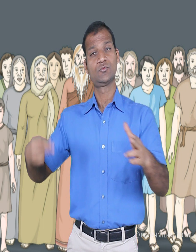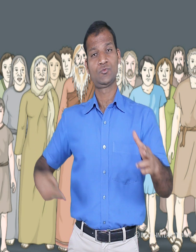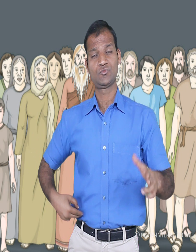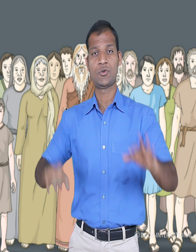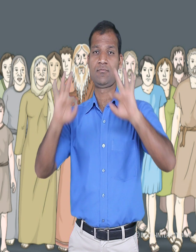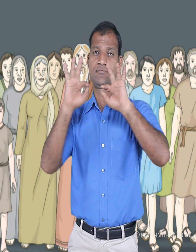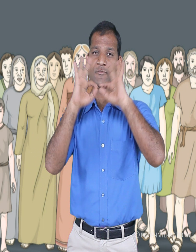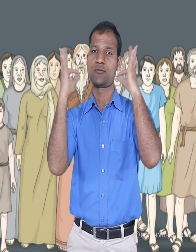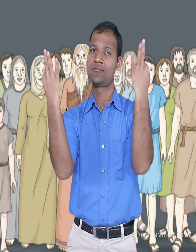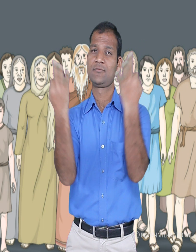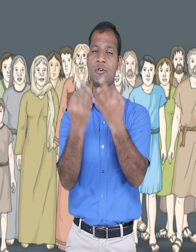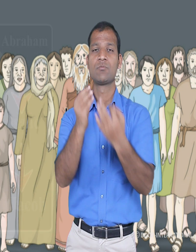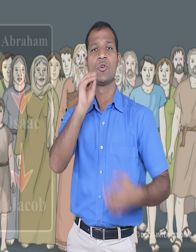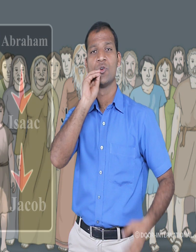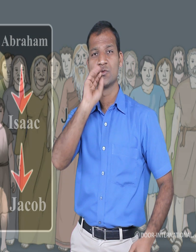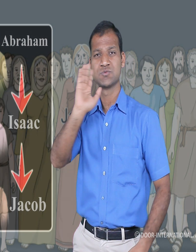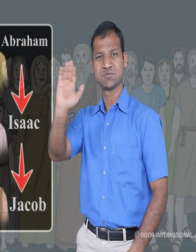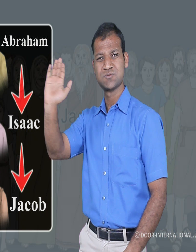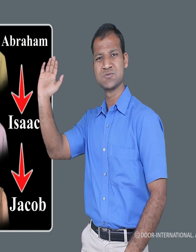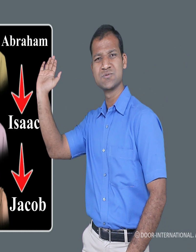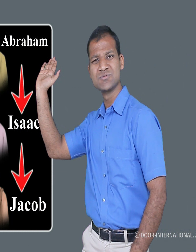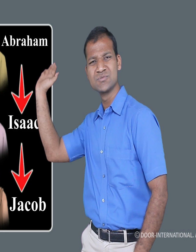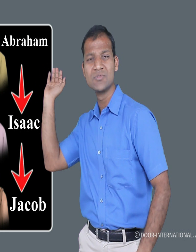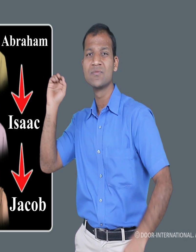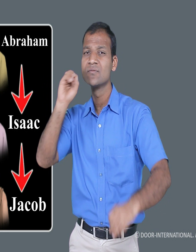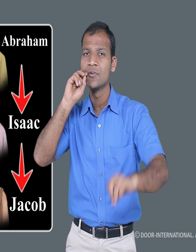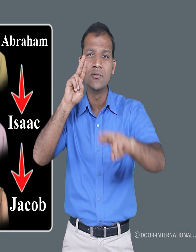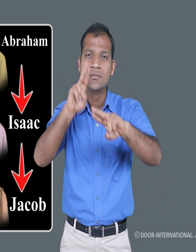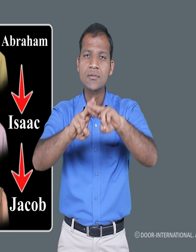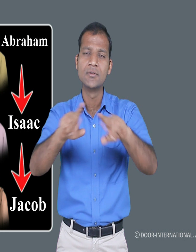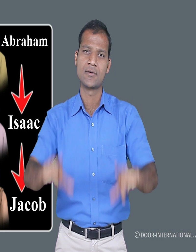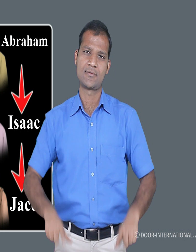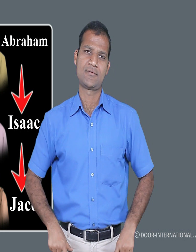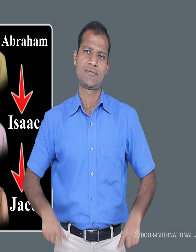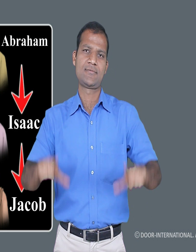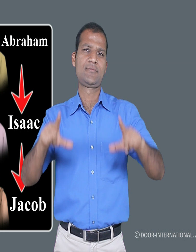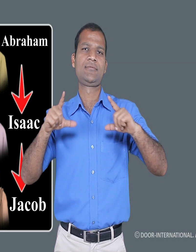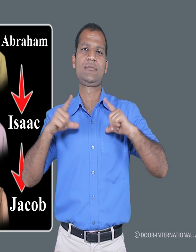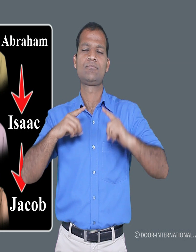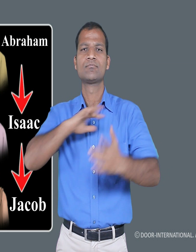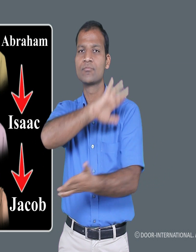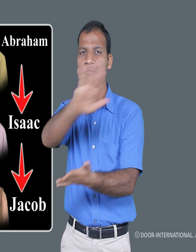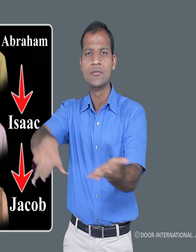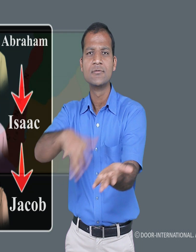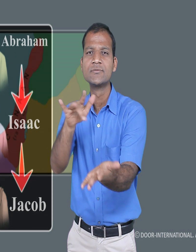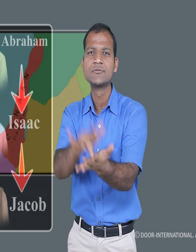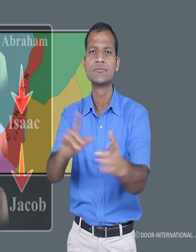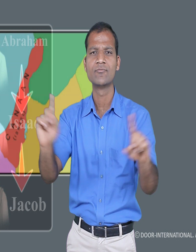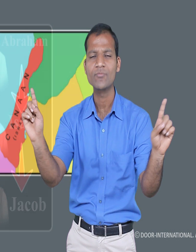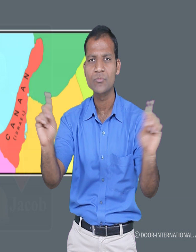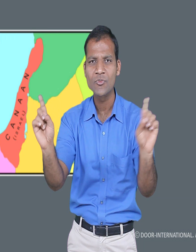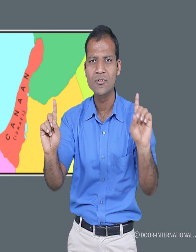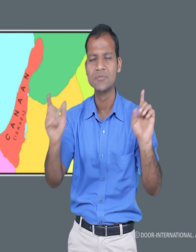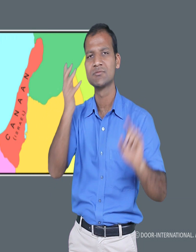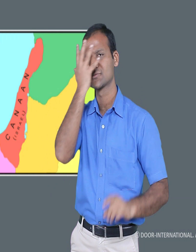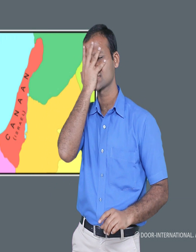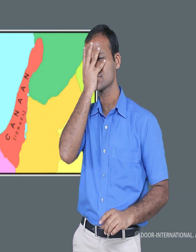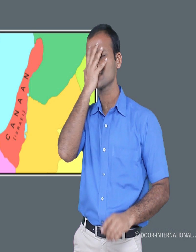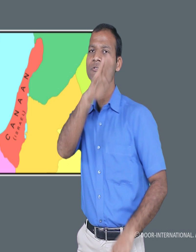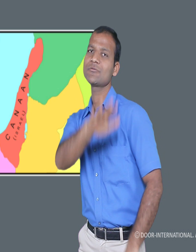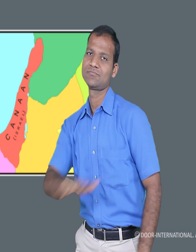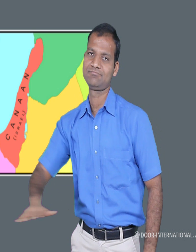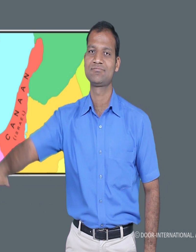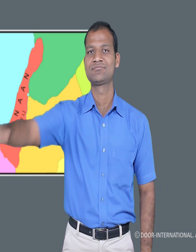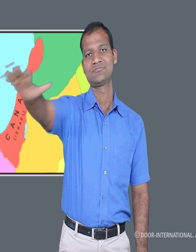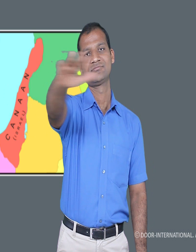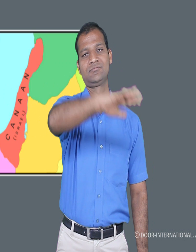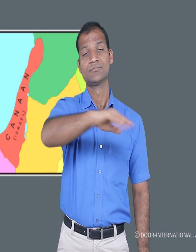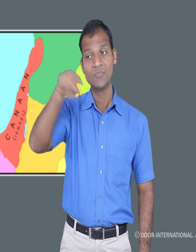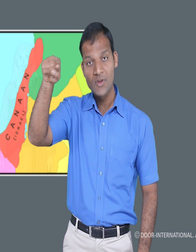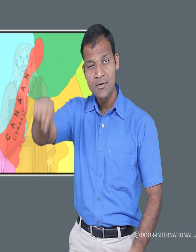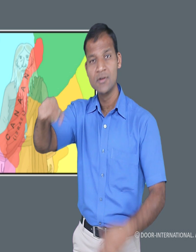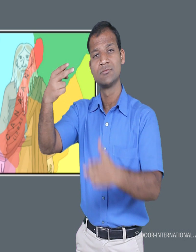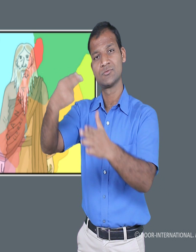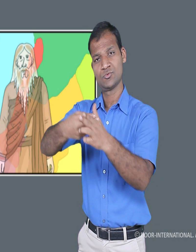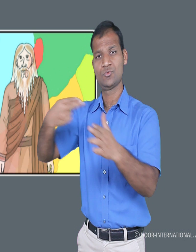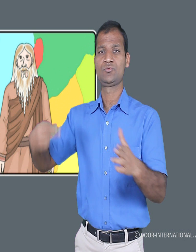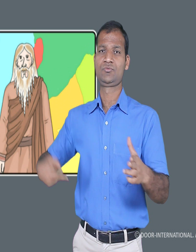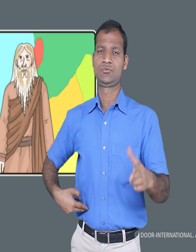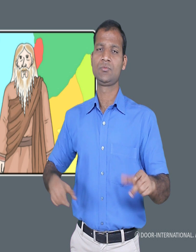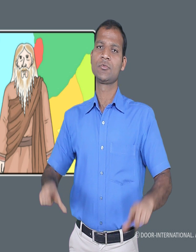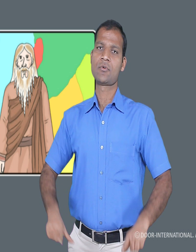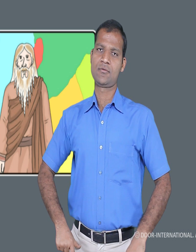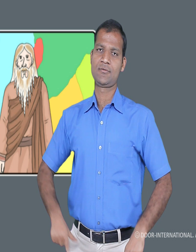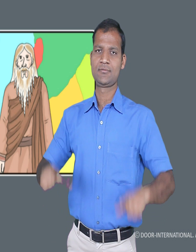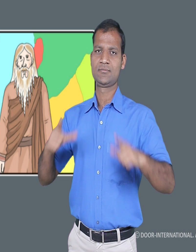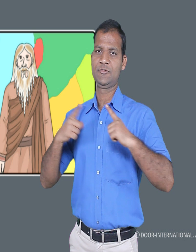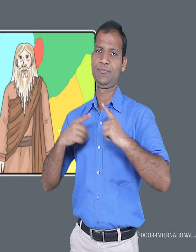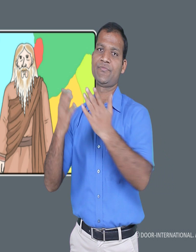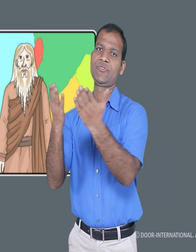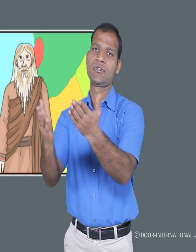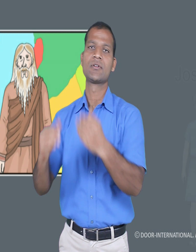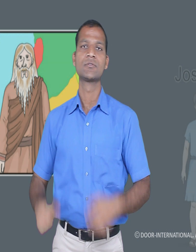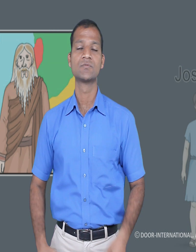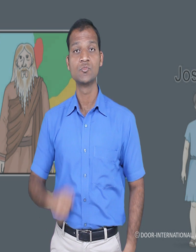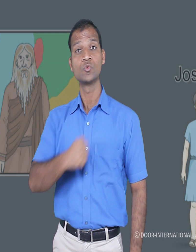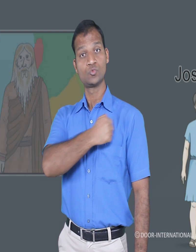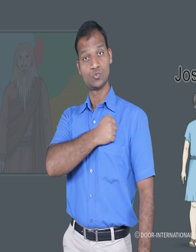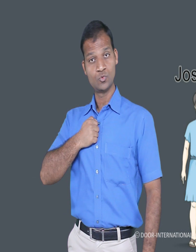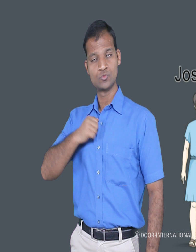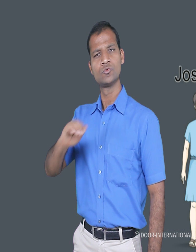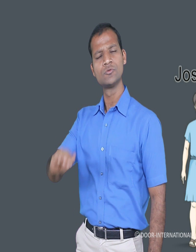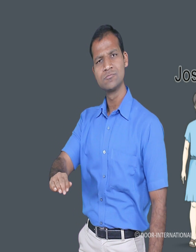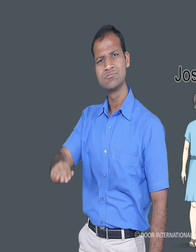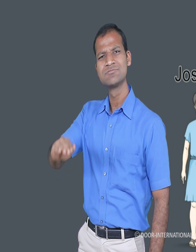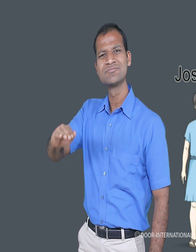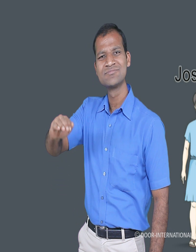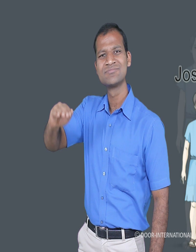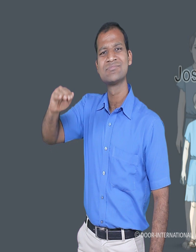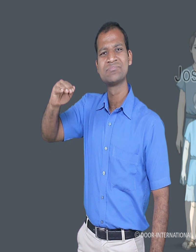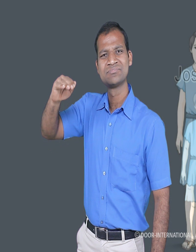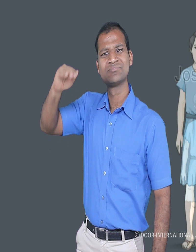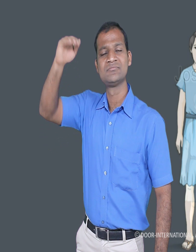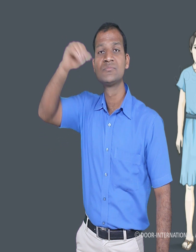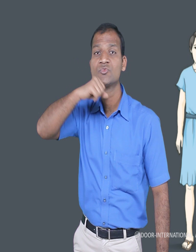Now Jacob lived in the land where his father had resided, the land of Canaan. This is the account of Jacob.